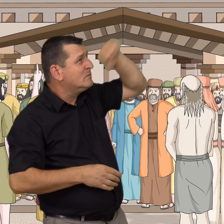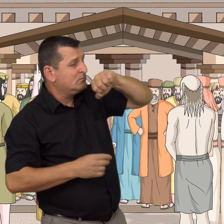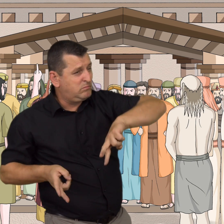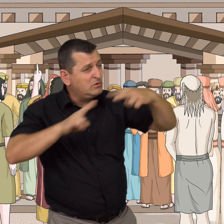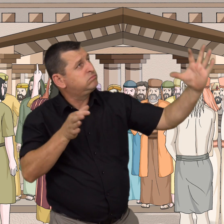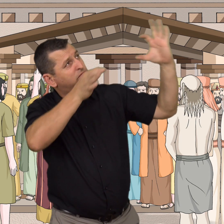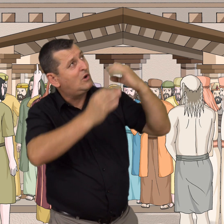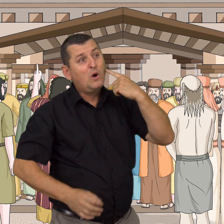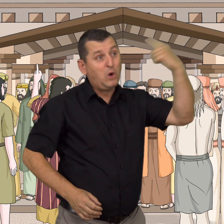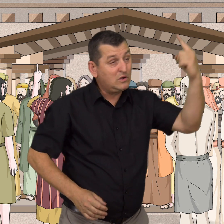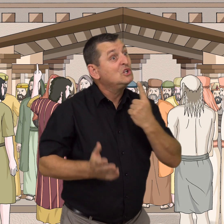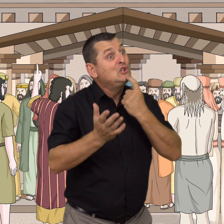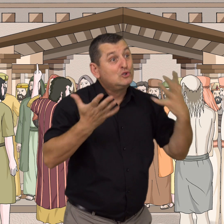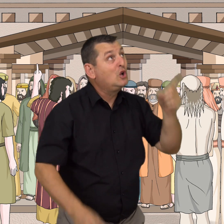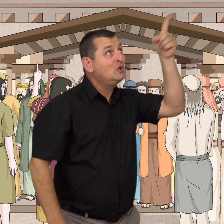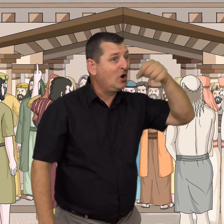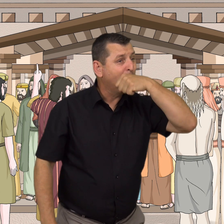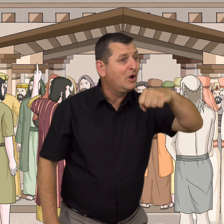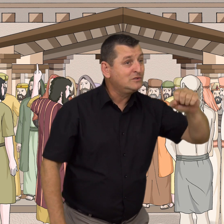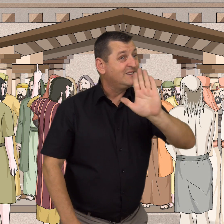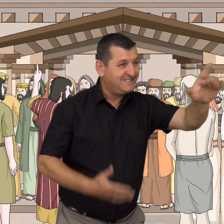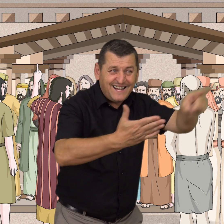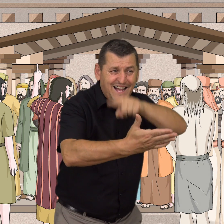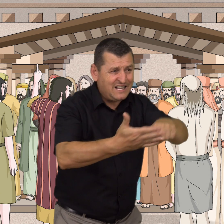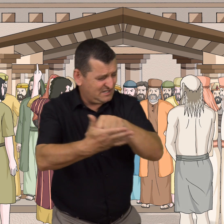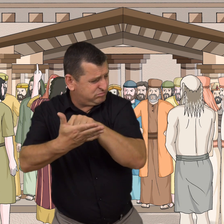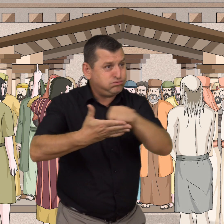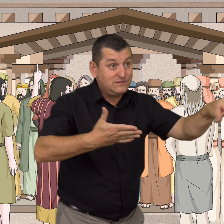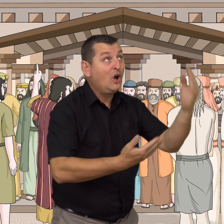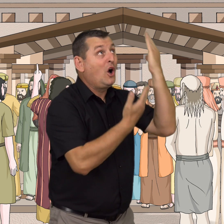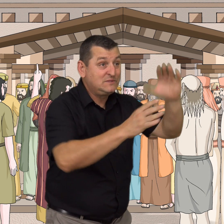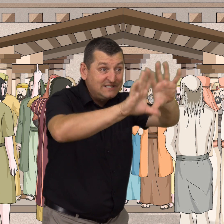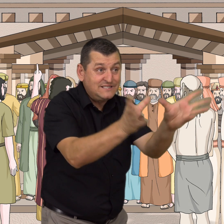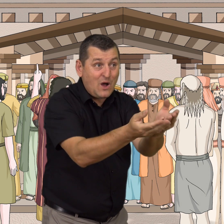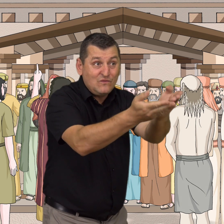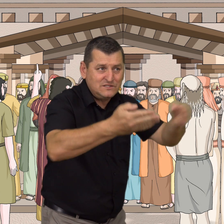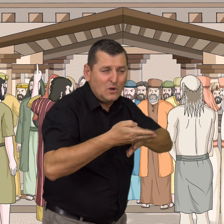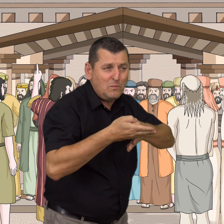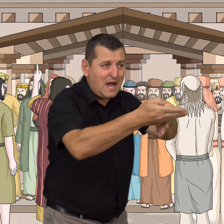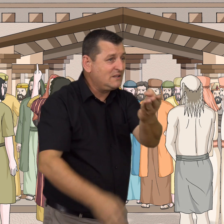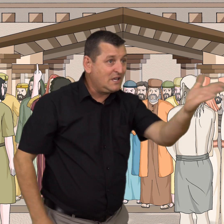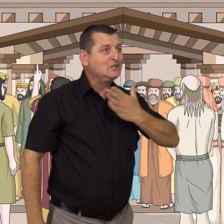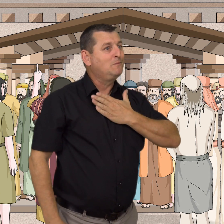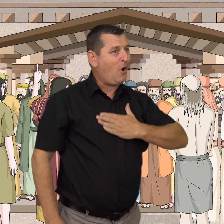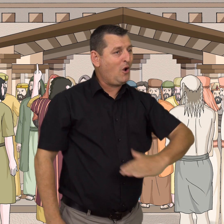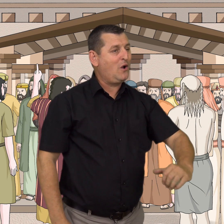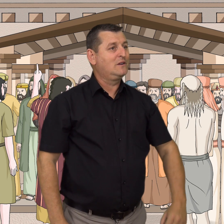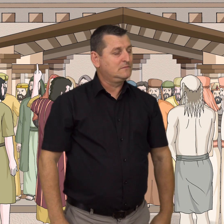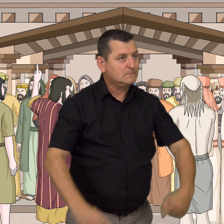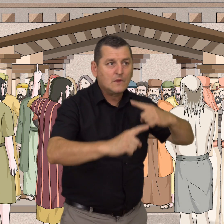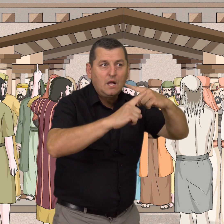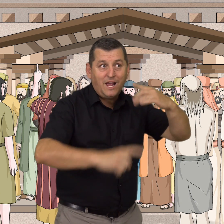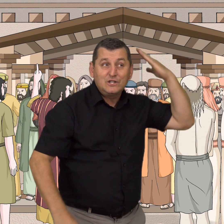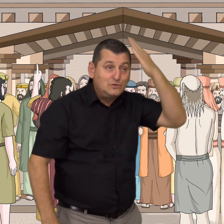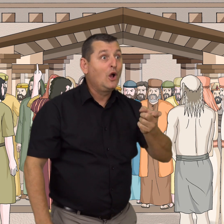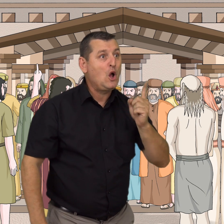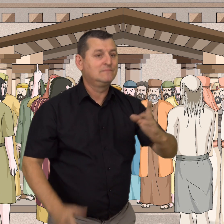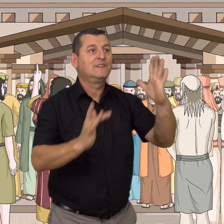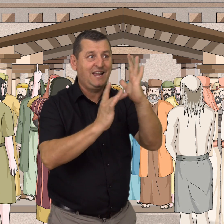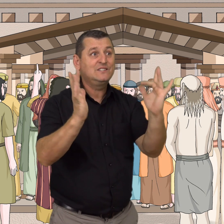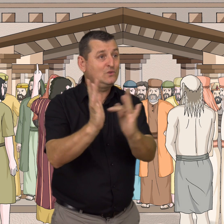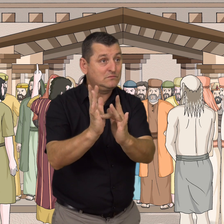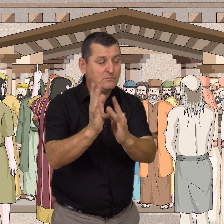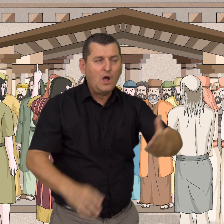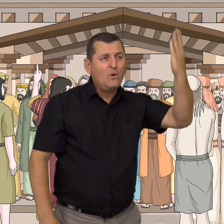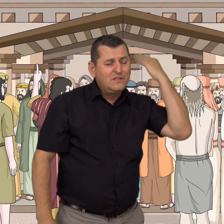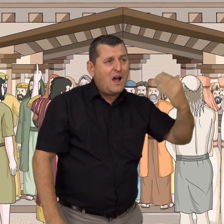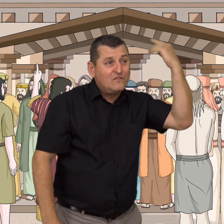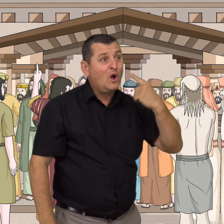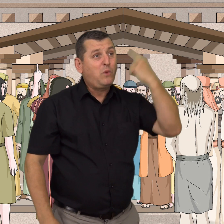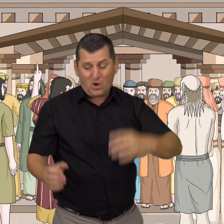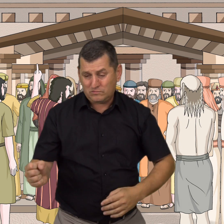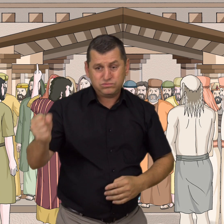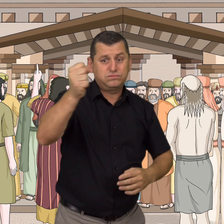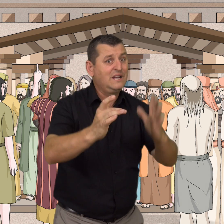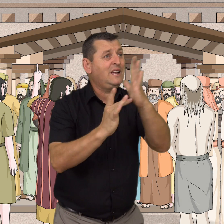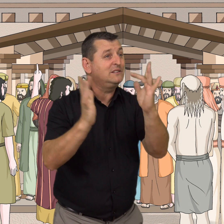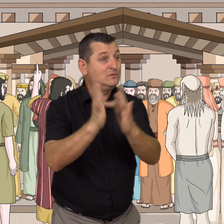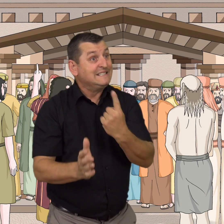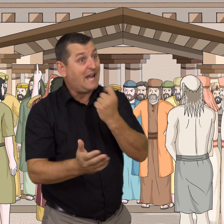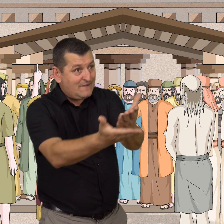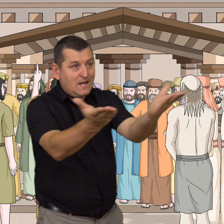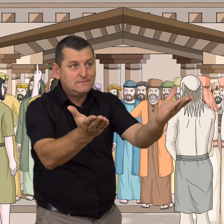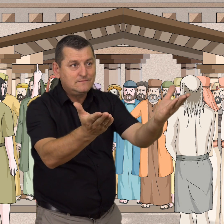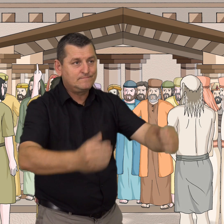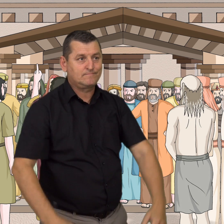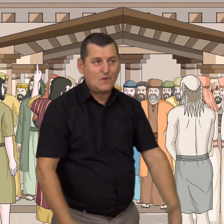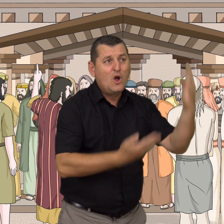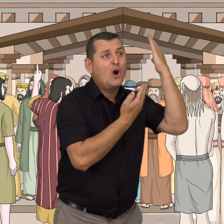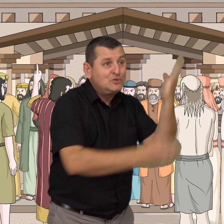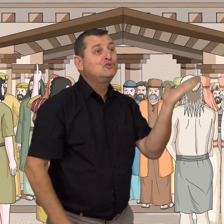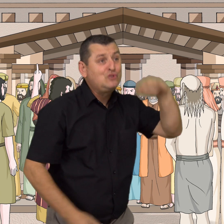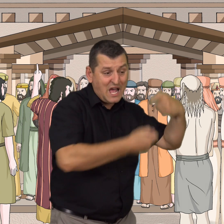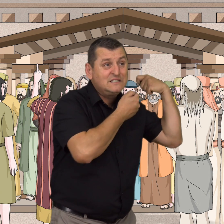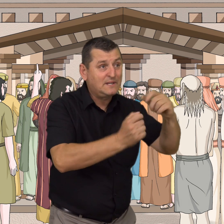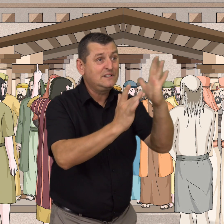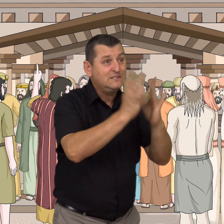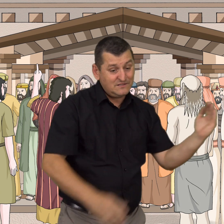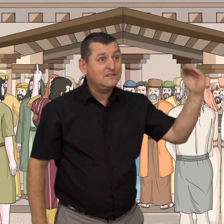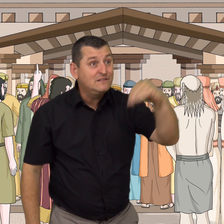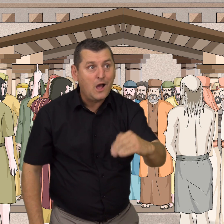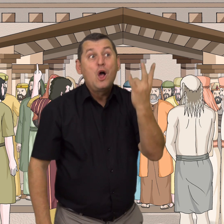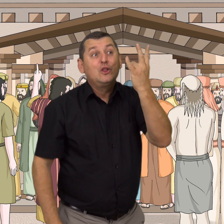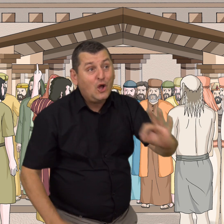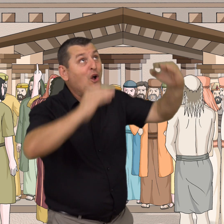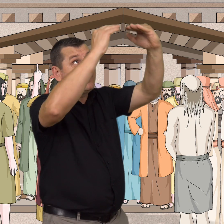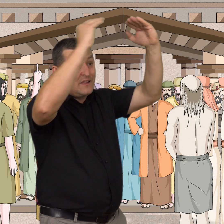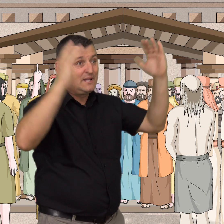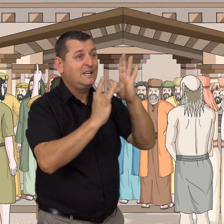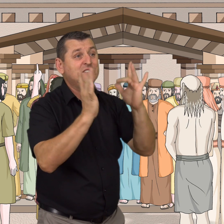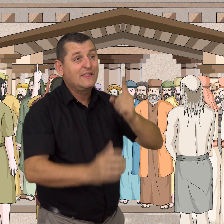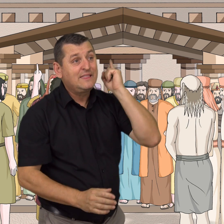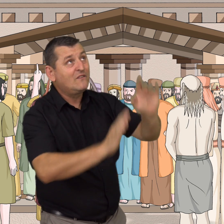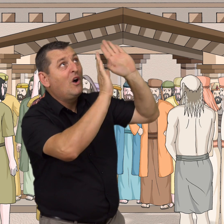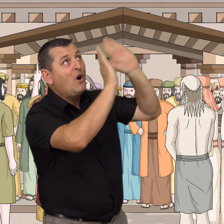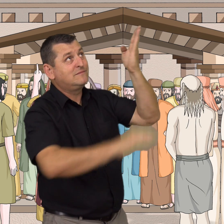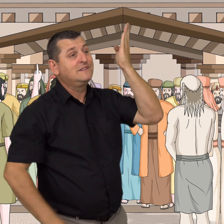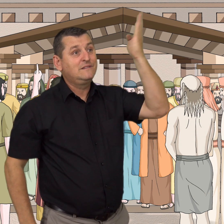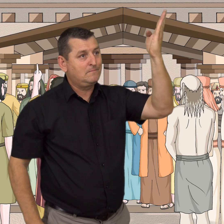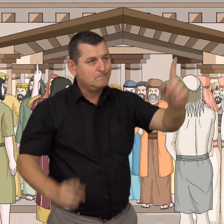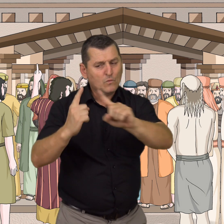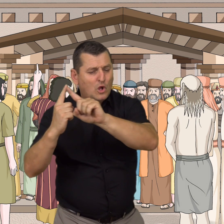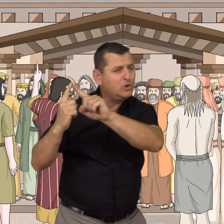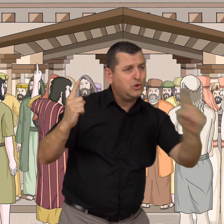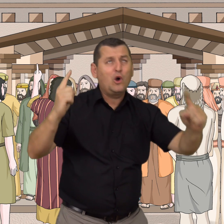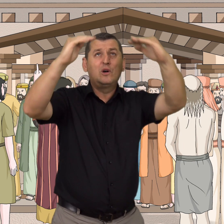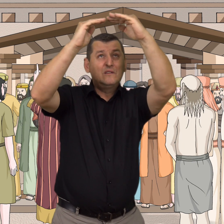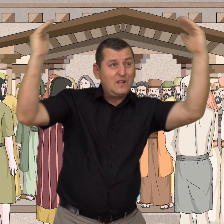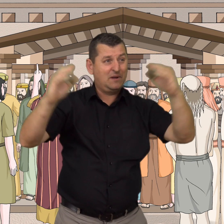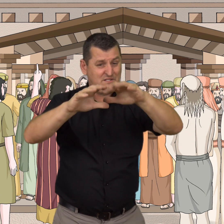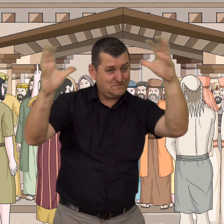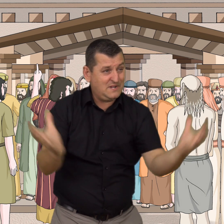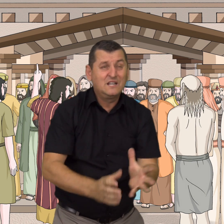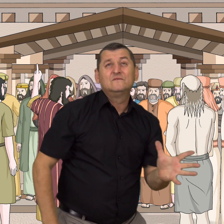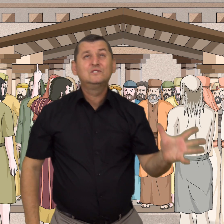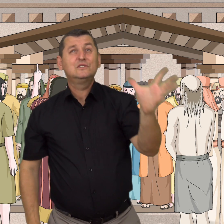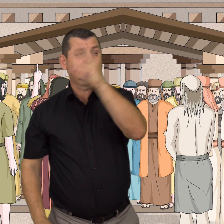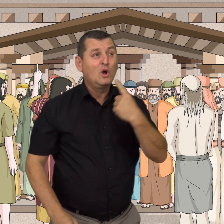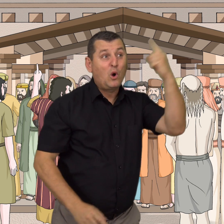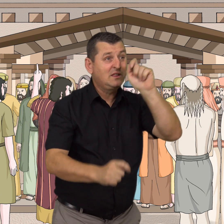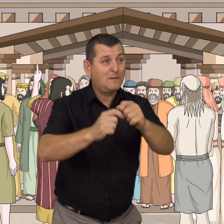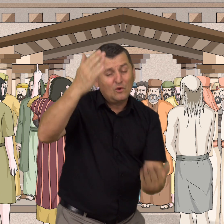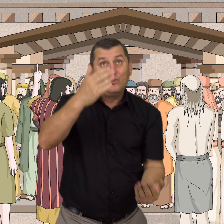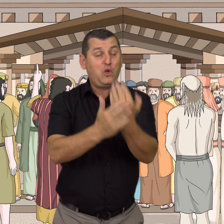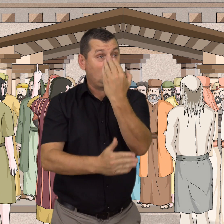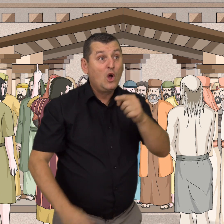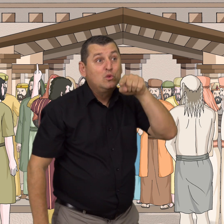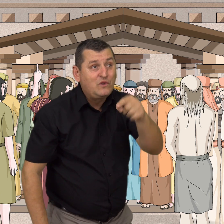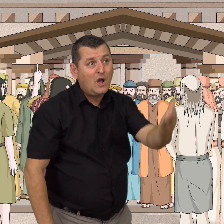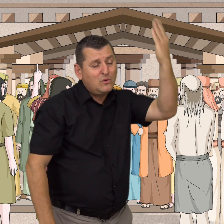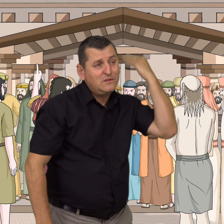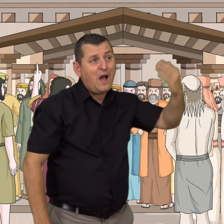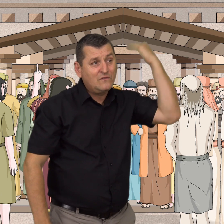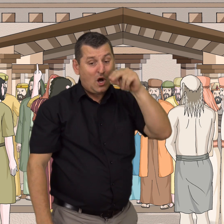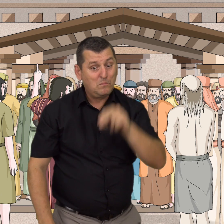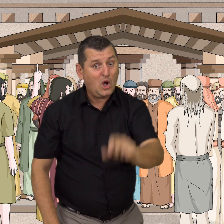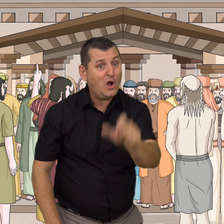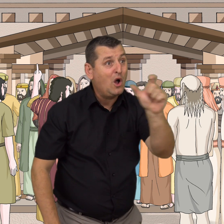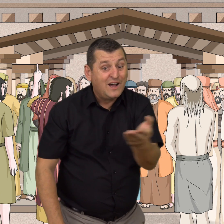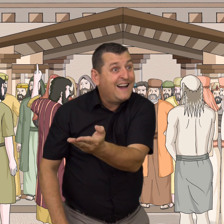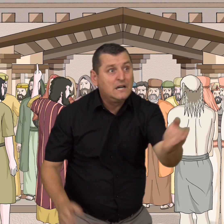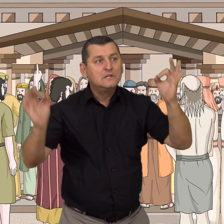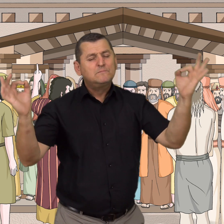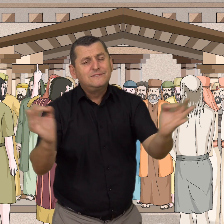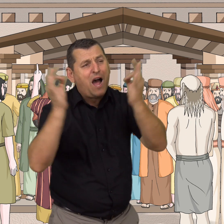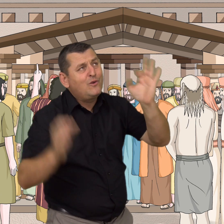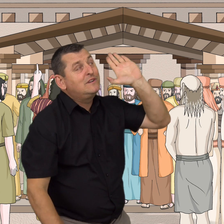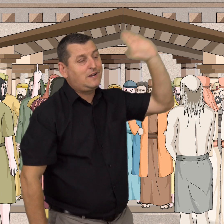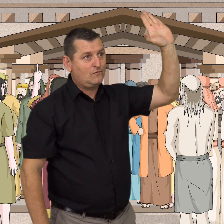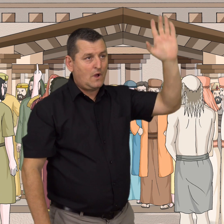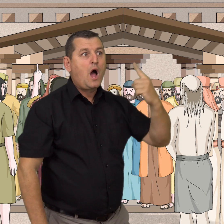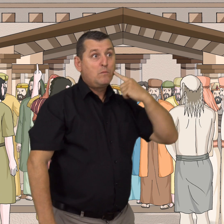Repent, then, and turn back, so that your sins may be wiped away, that times of refreshing may come from the presence of the Lord, and that He may send Jesus, the Christ, who has been appointed for you.